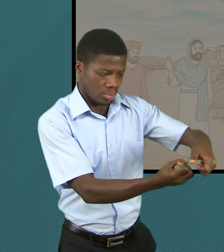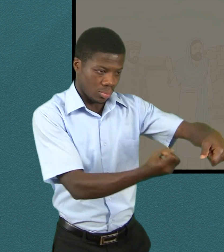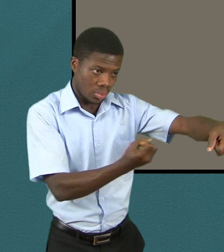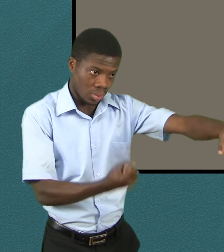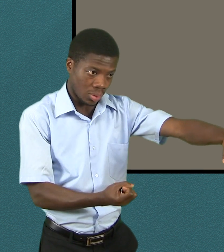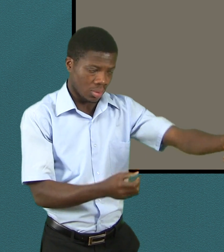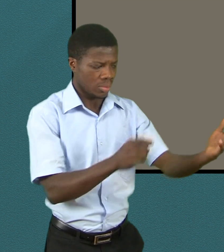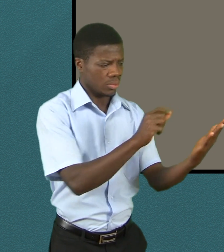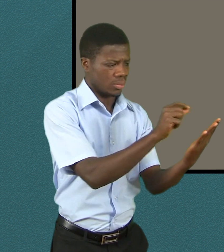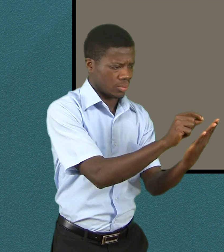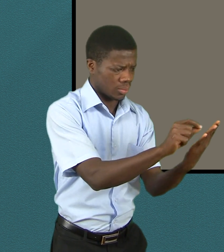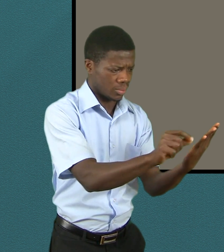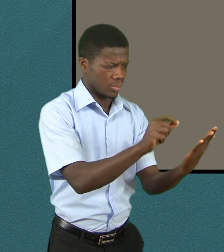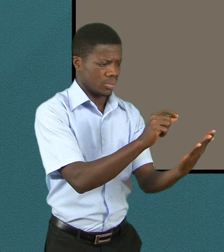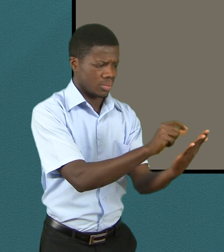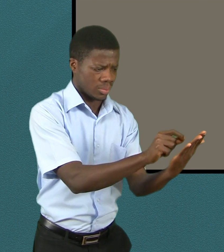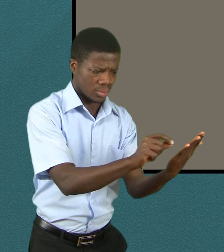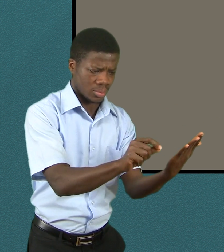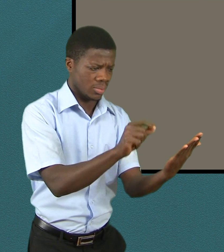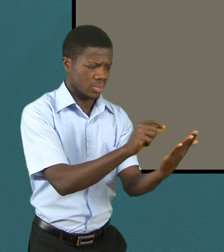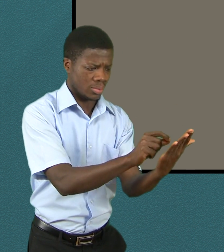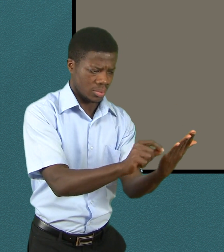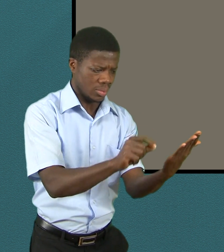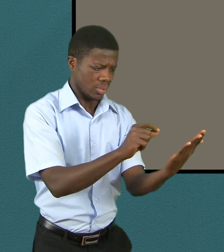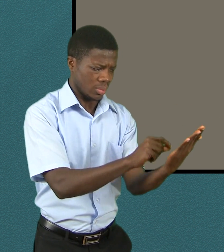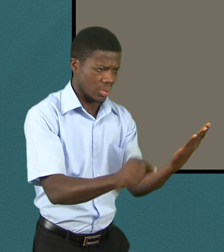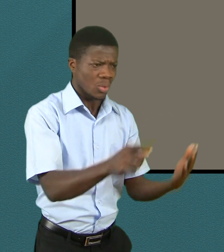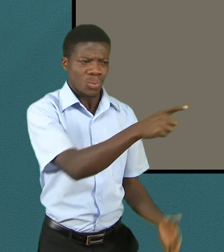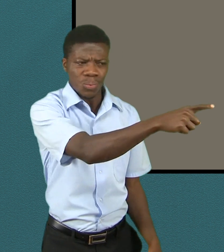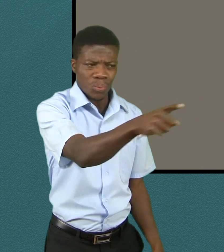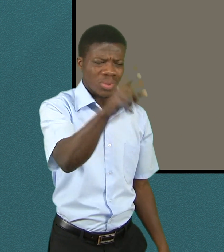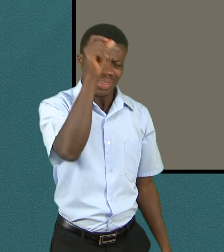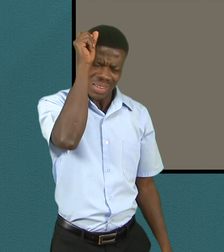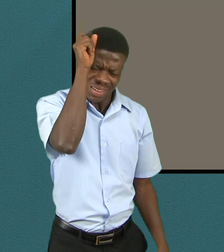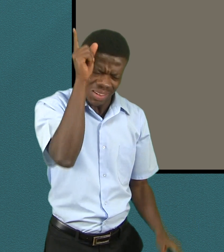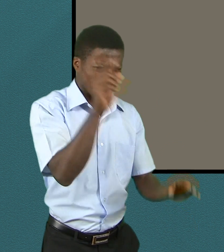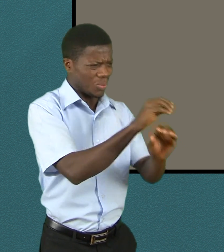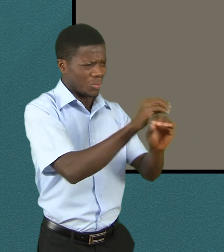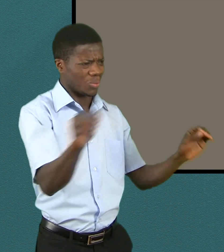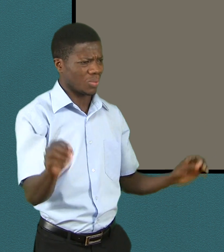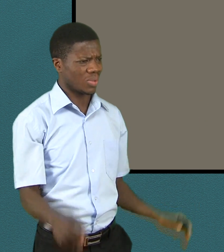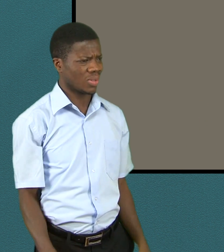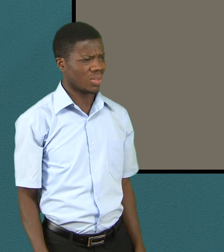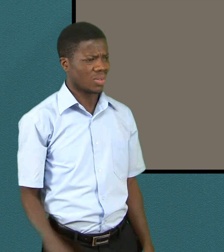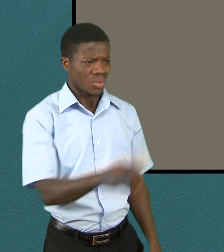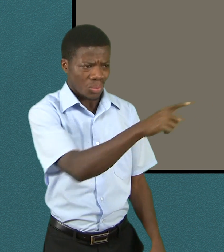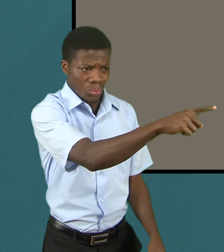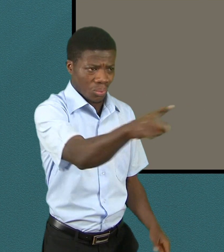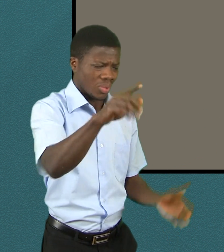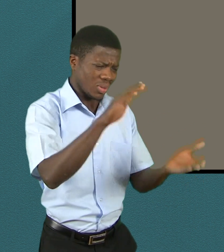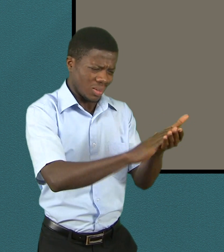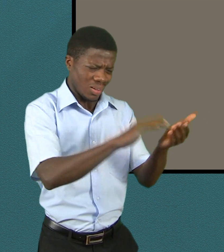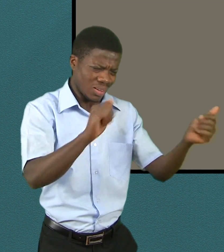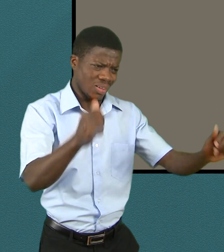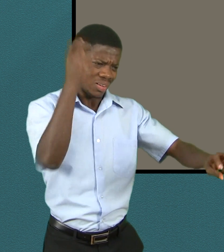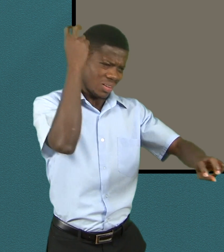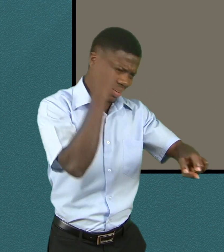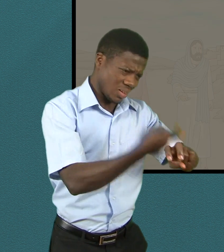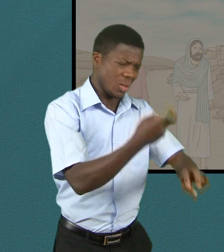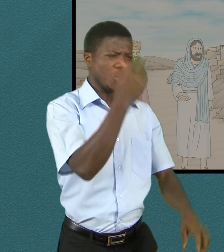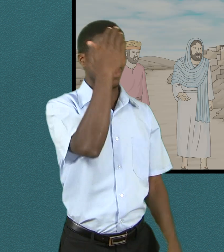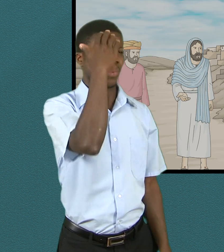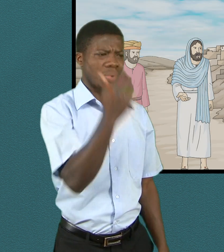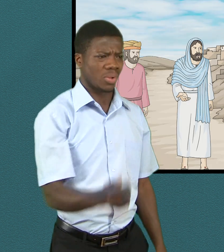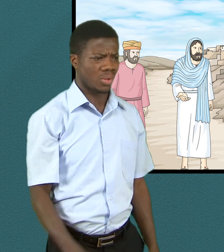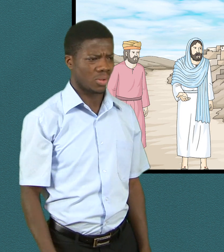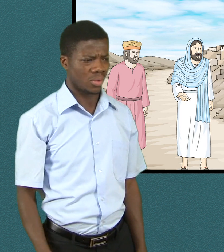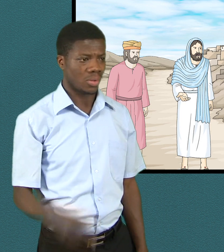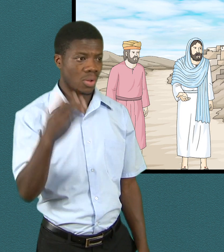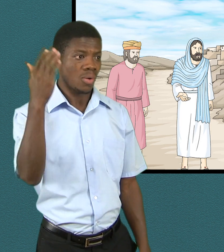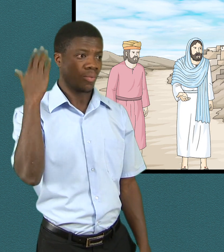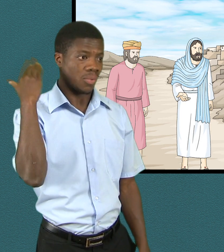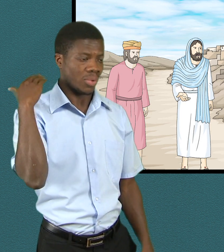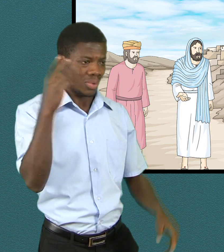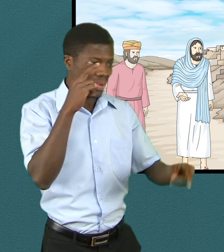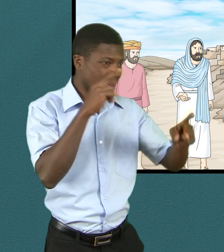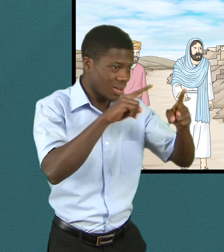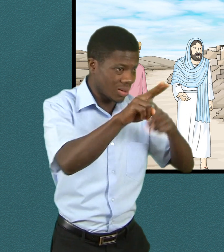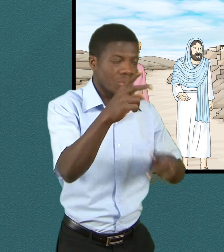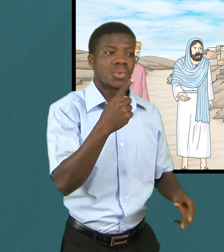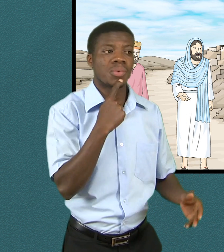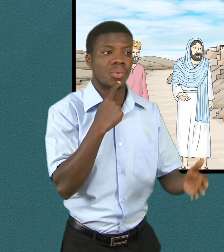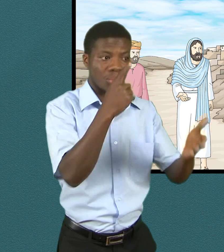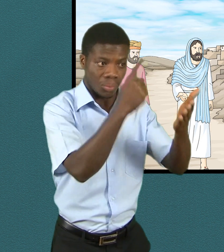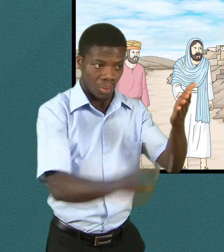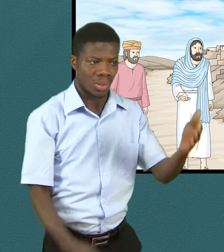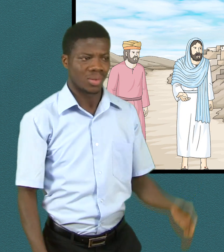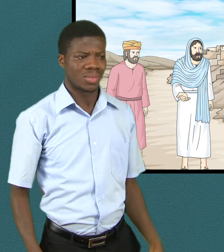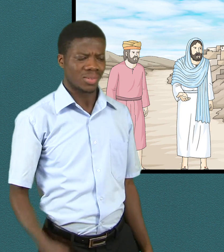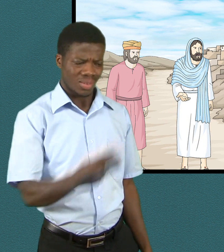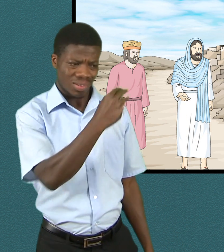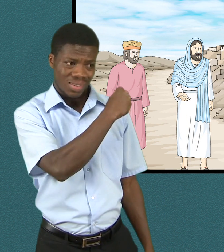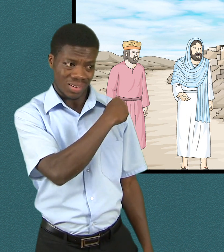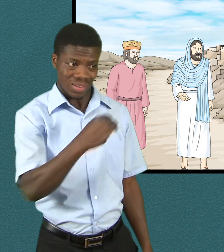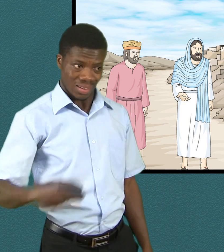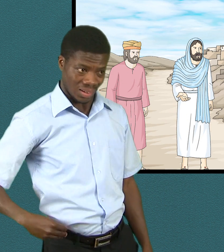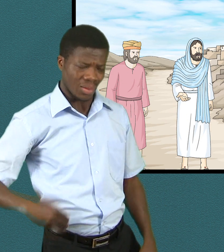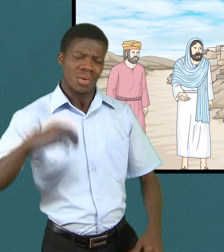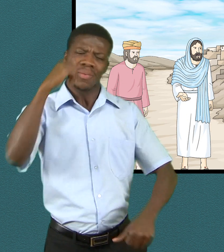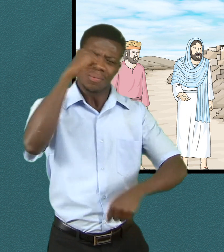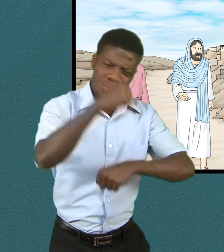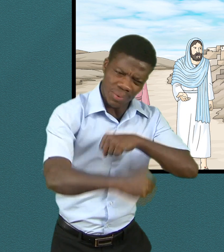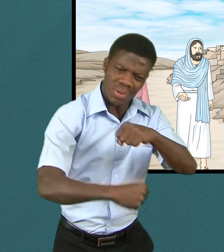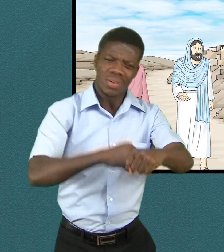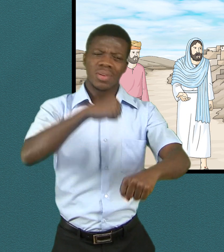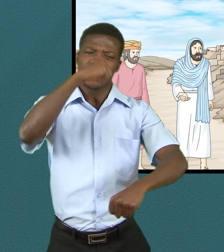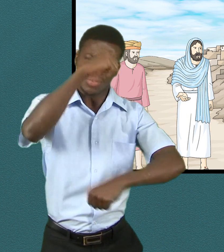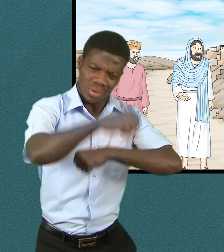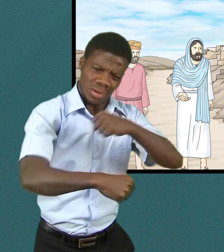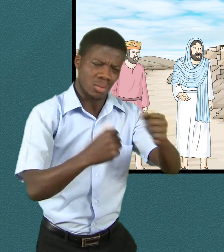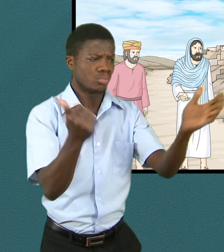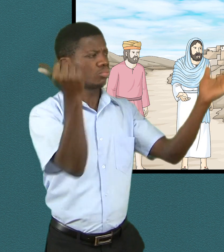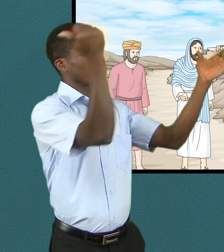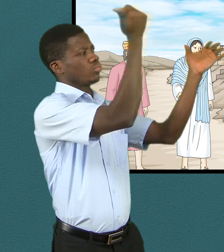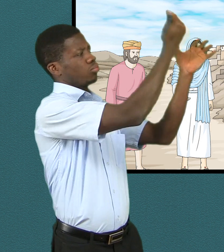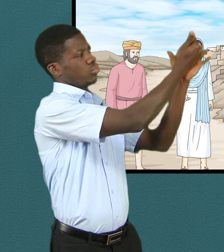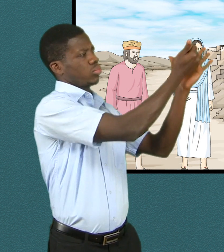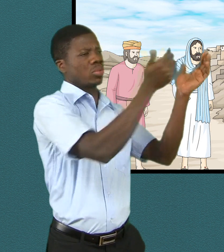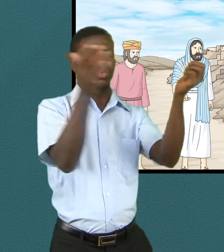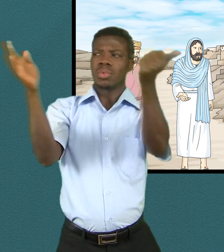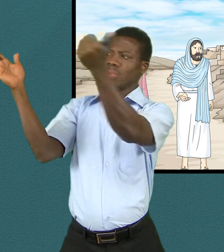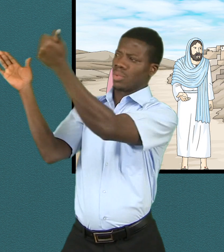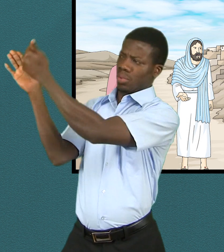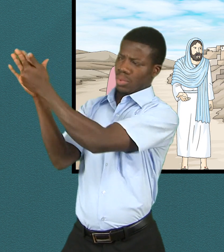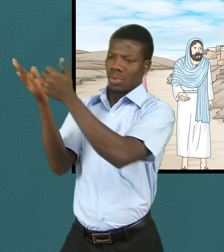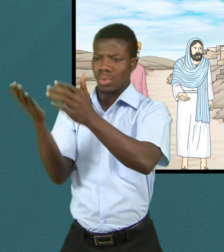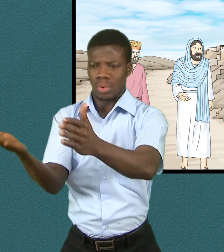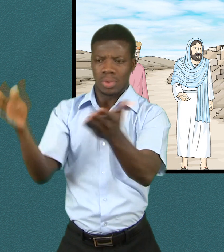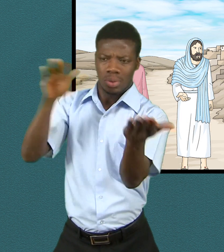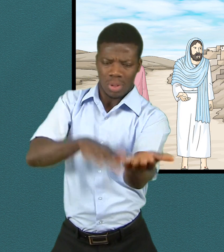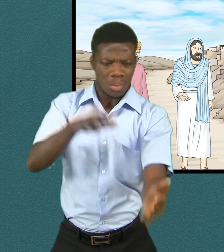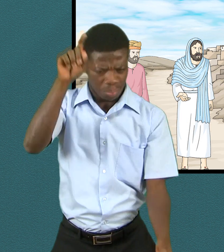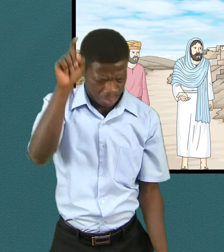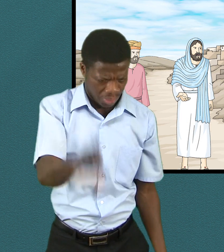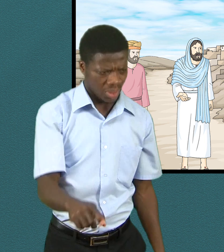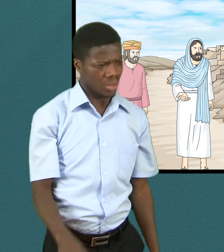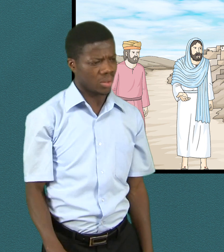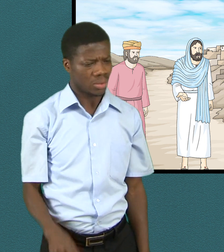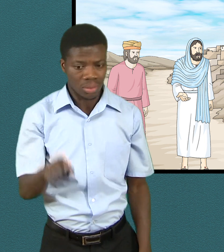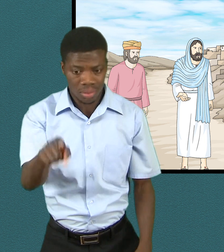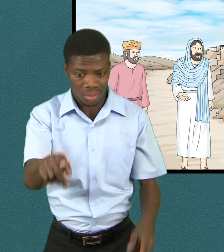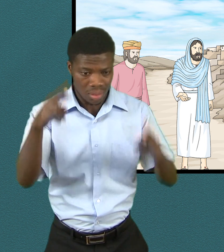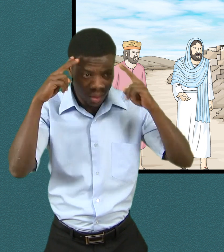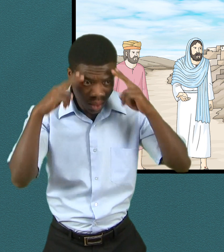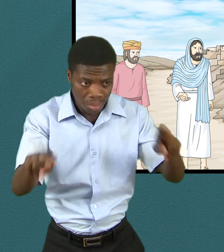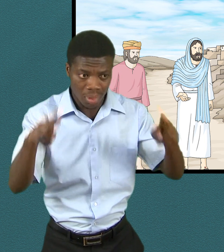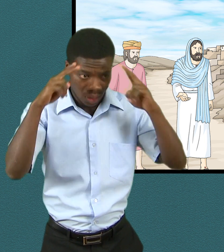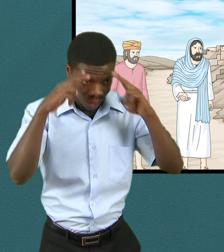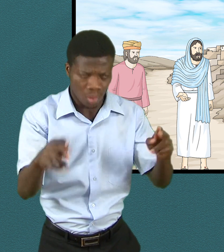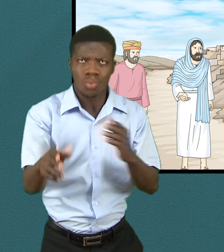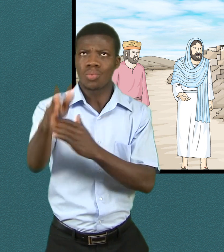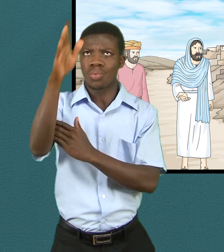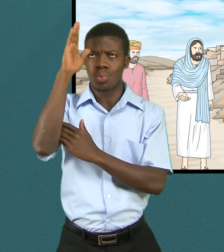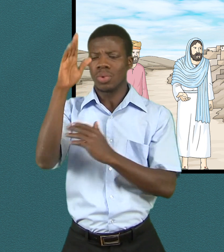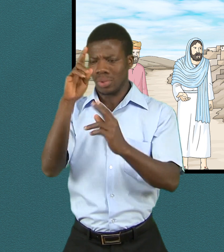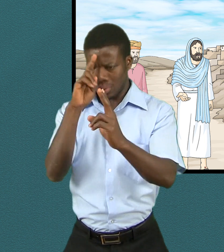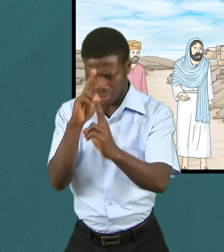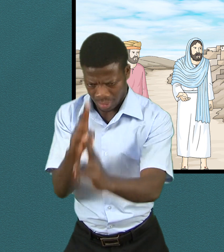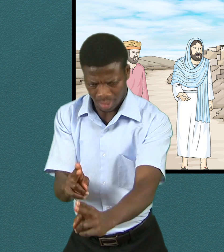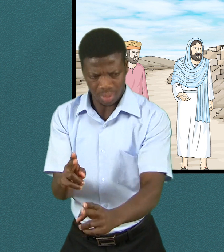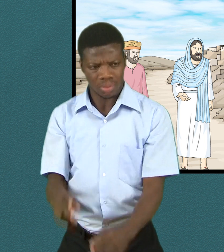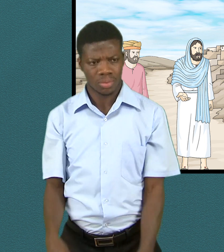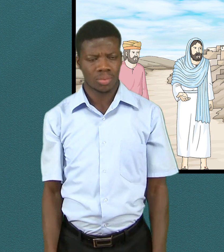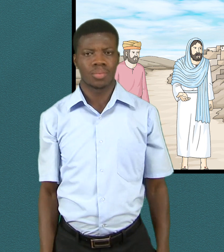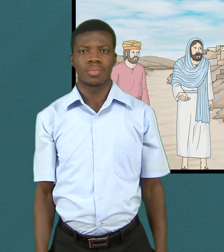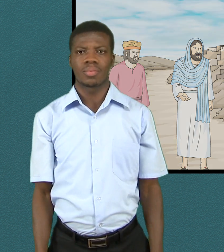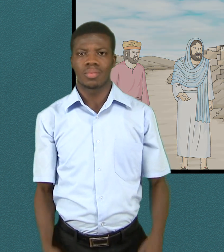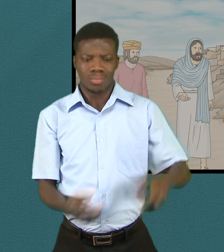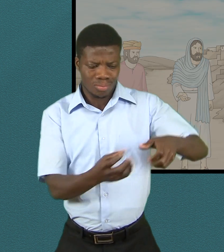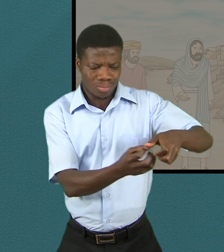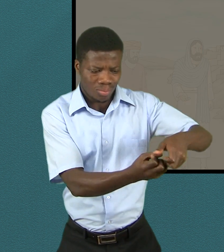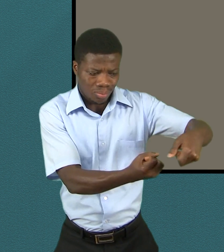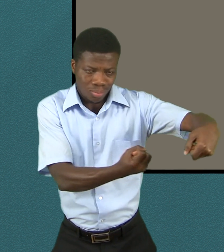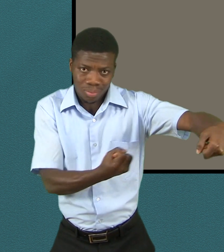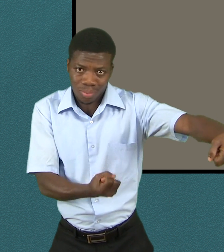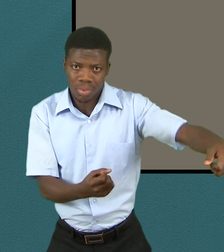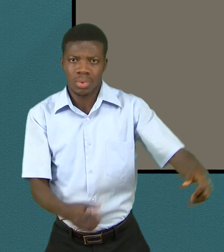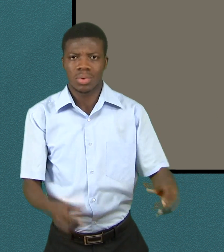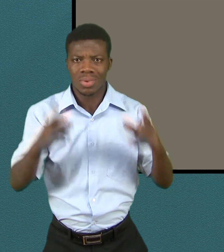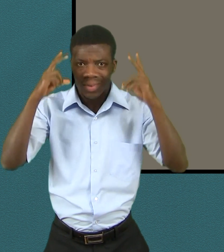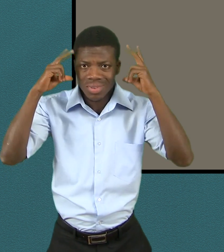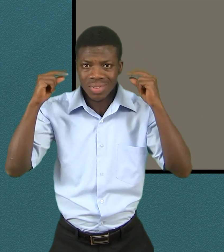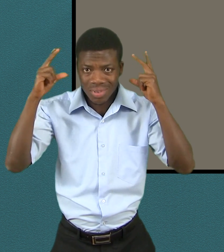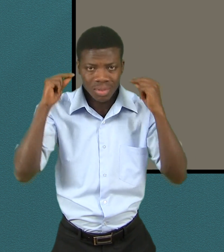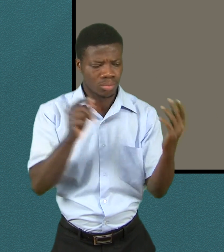Was it not necessary for the Christ to suffer these things and then to enter His glory?”